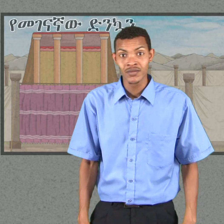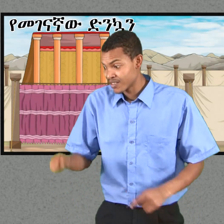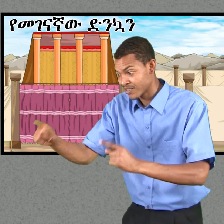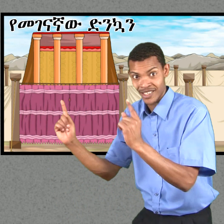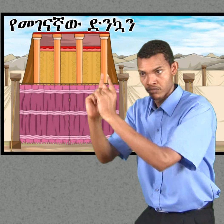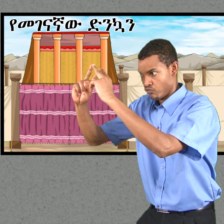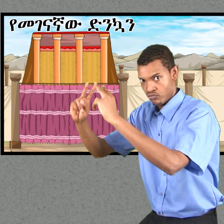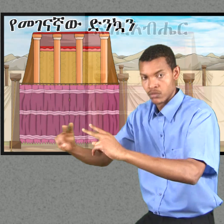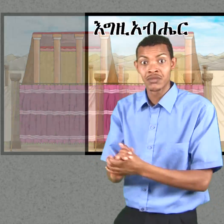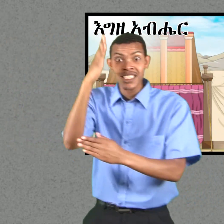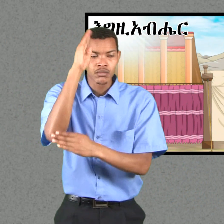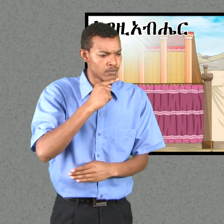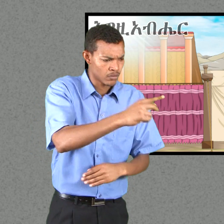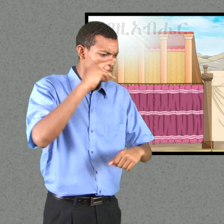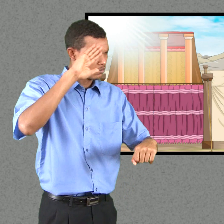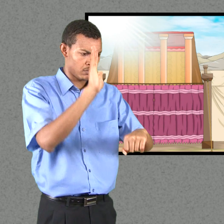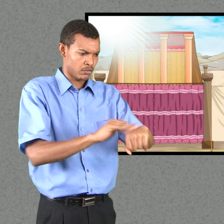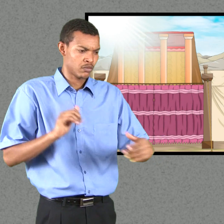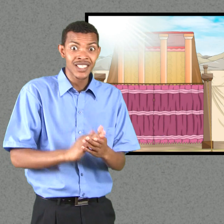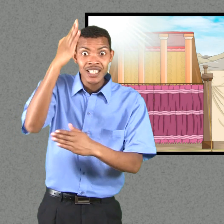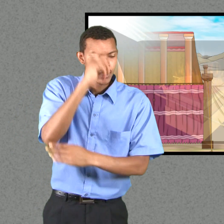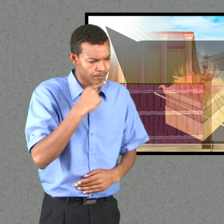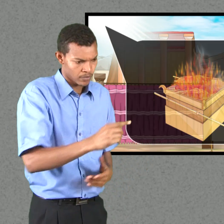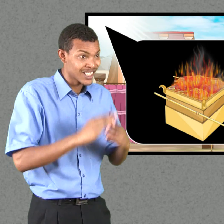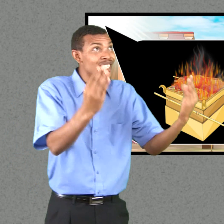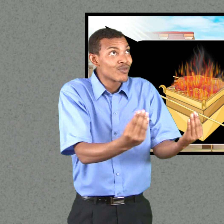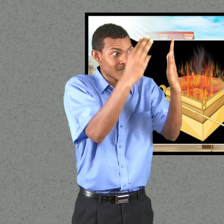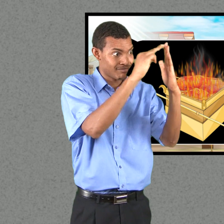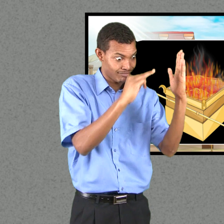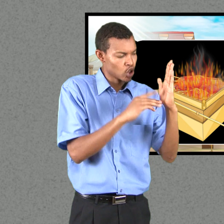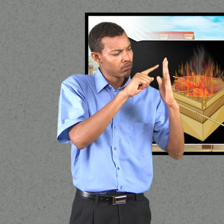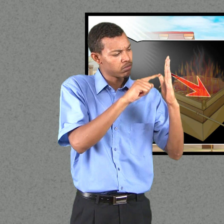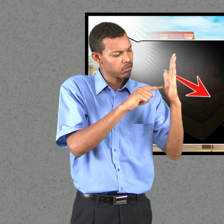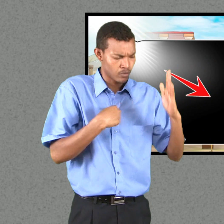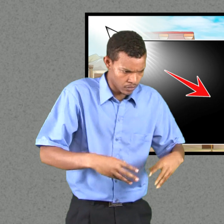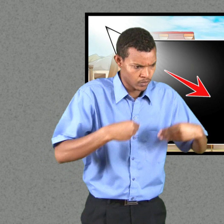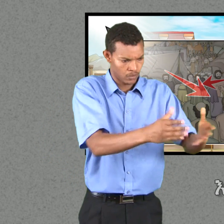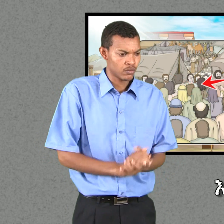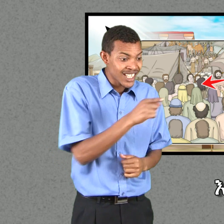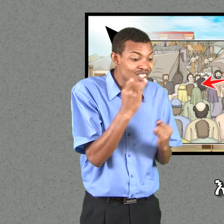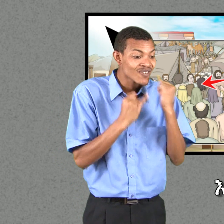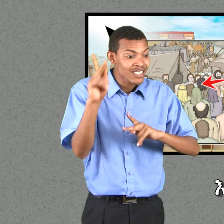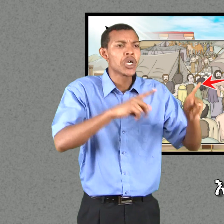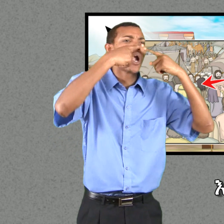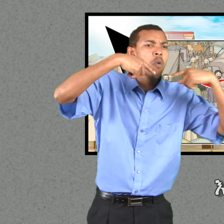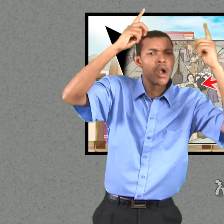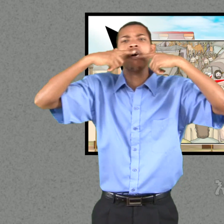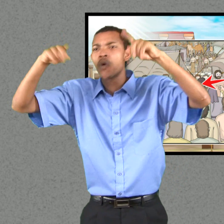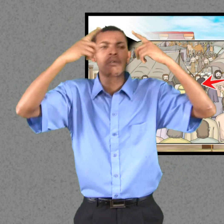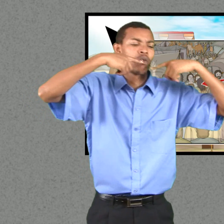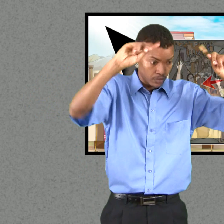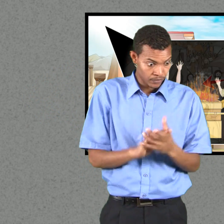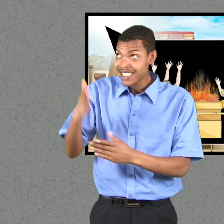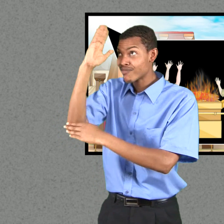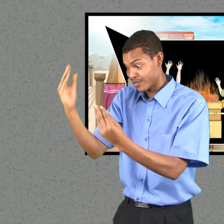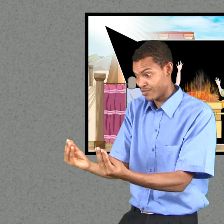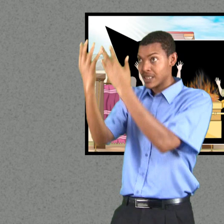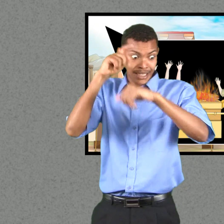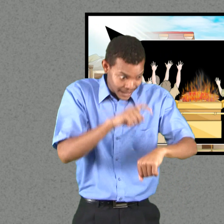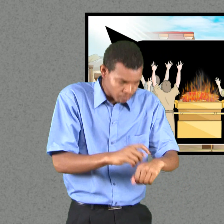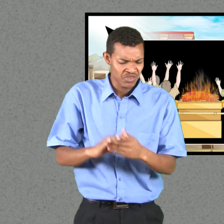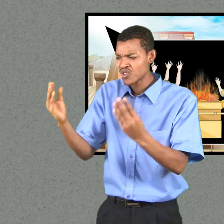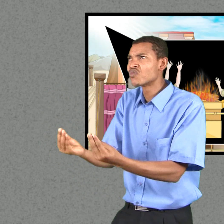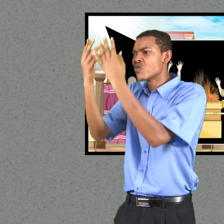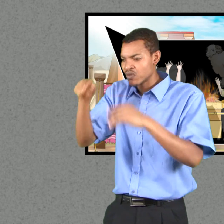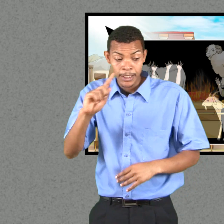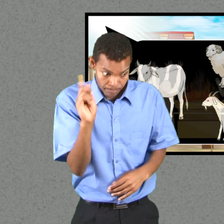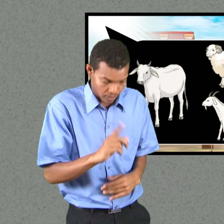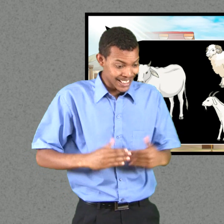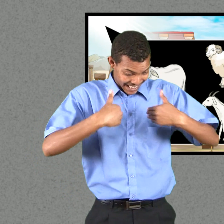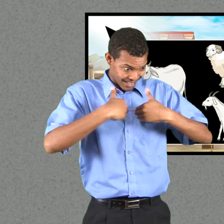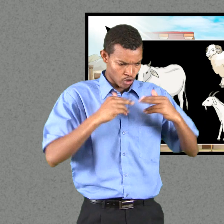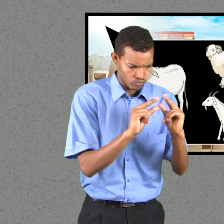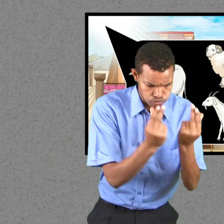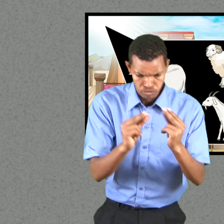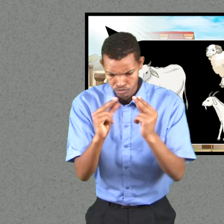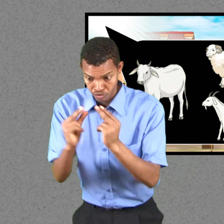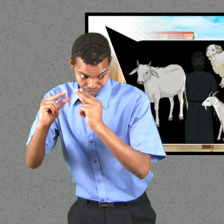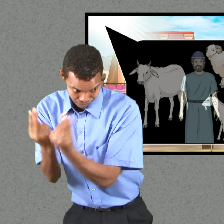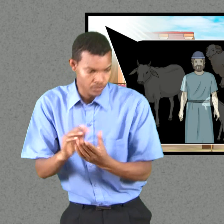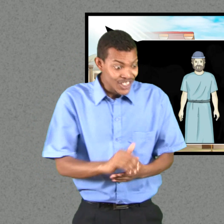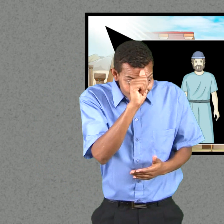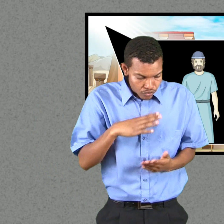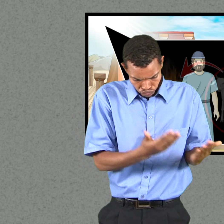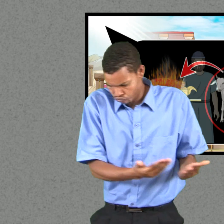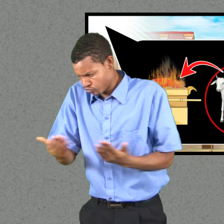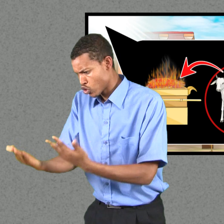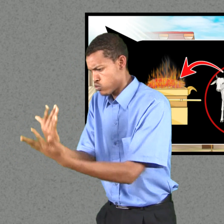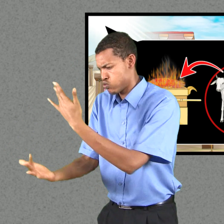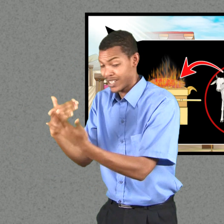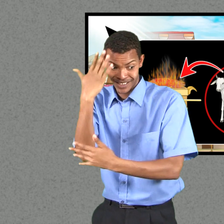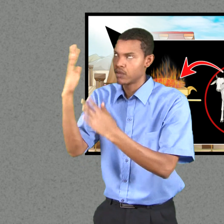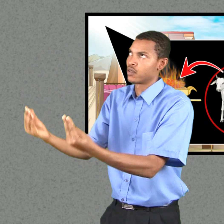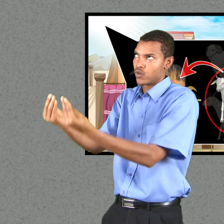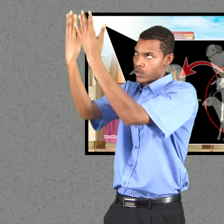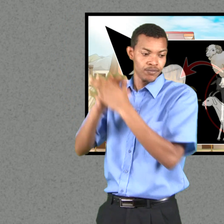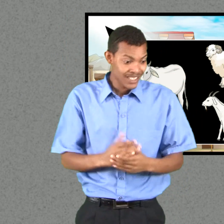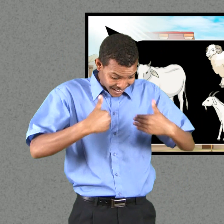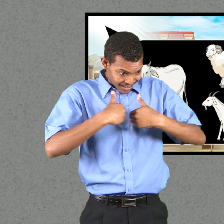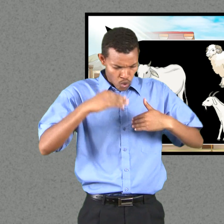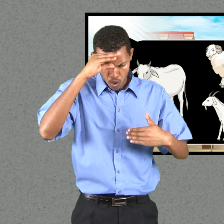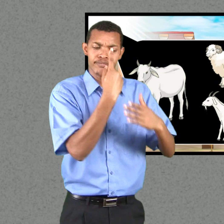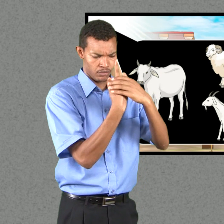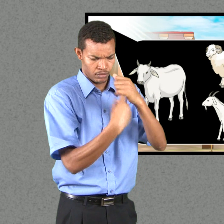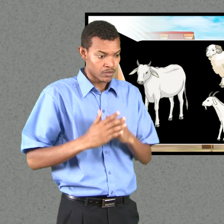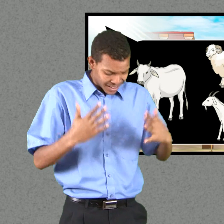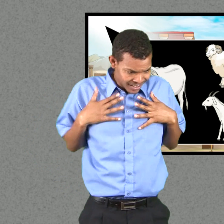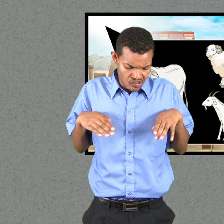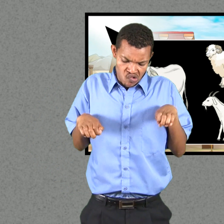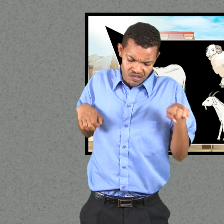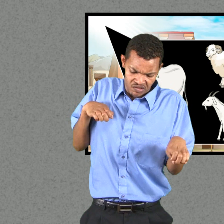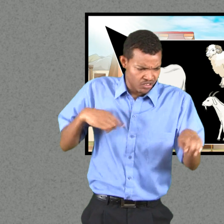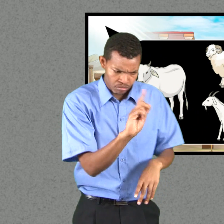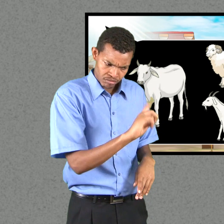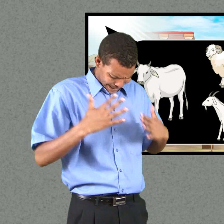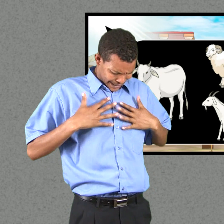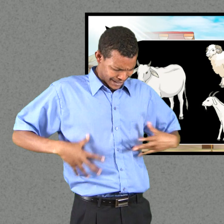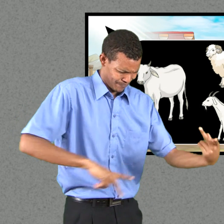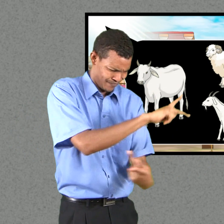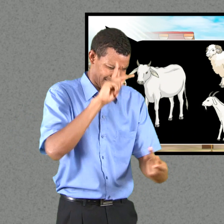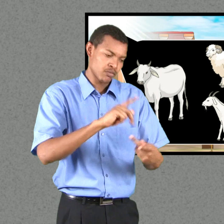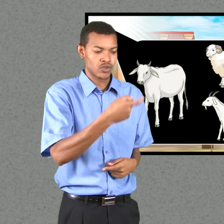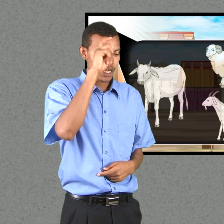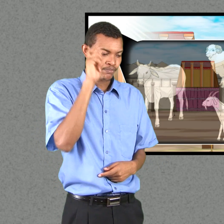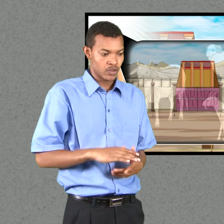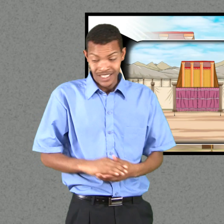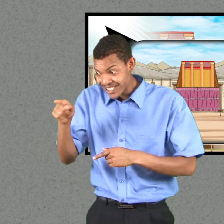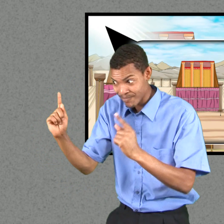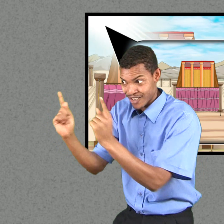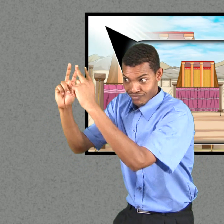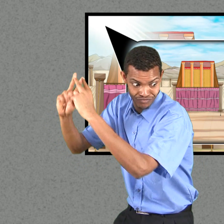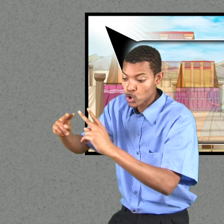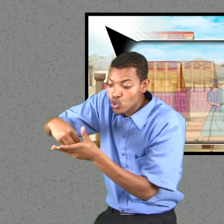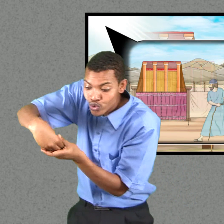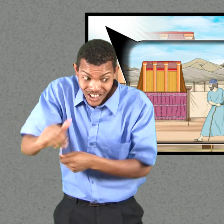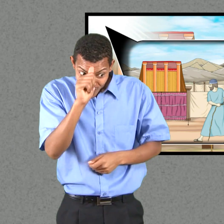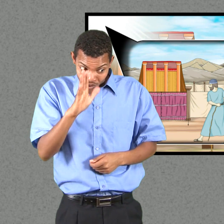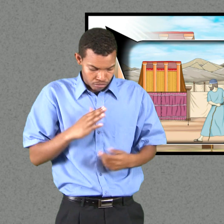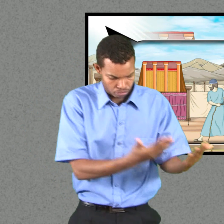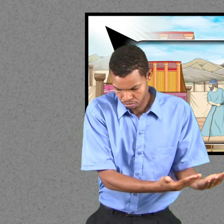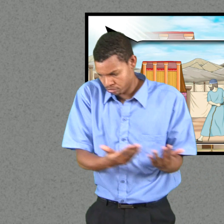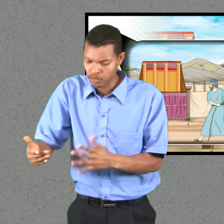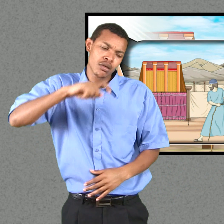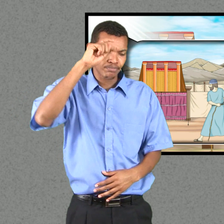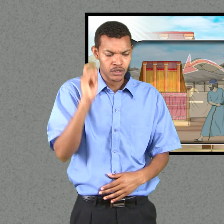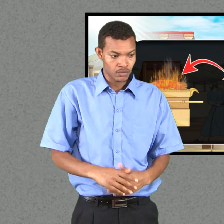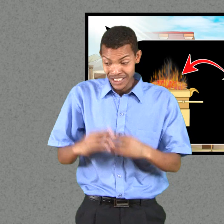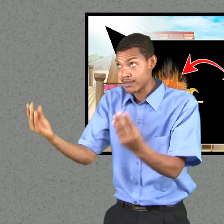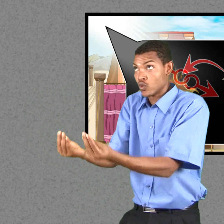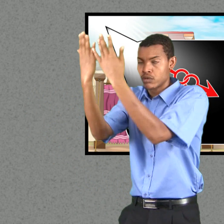Then the LORD called to Moses and spoke to him from the Tent of Meeting, saying, “Speak to the Israelites and tell them: When any of you brings an offering to the LORD, you may bring as your offering an animal from the herd or the flock.